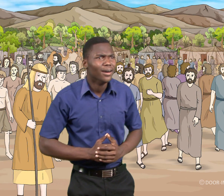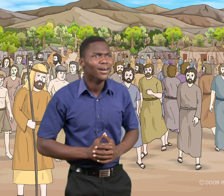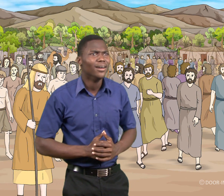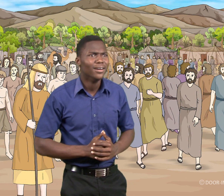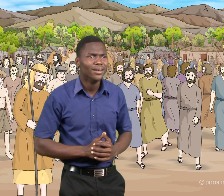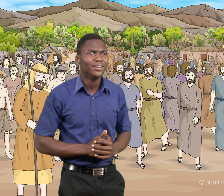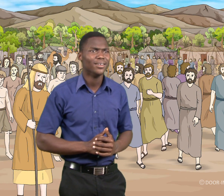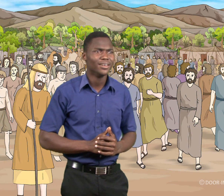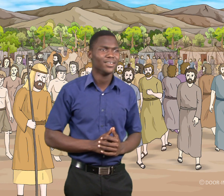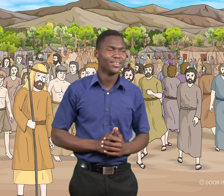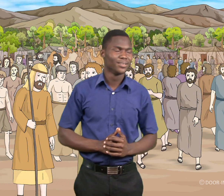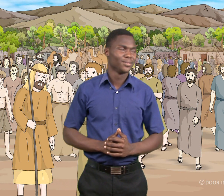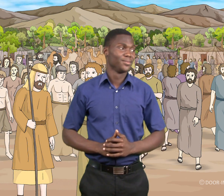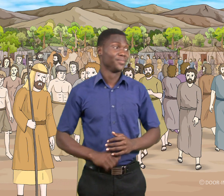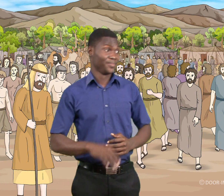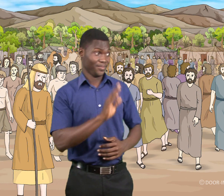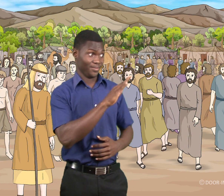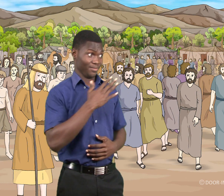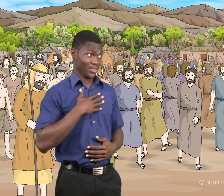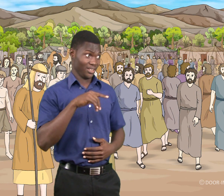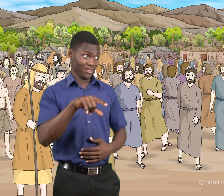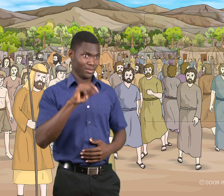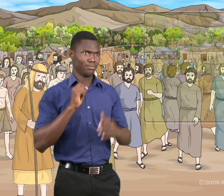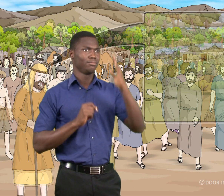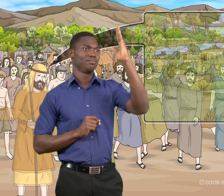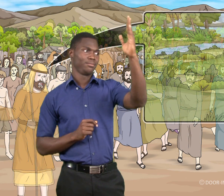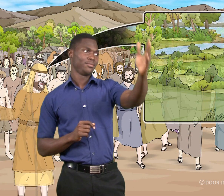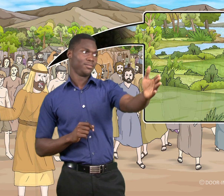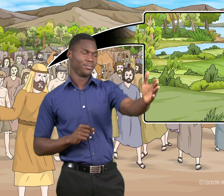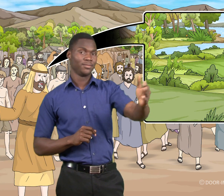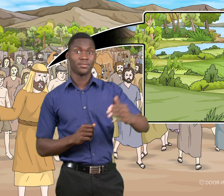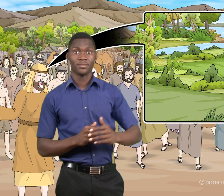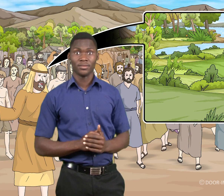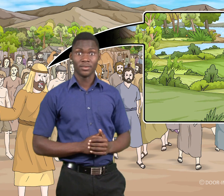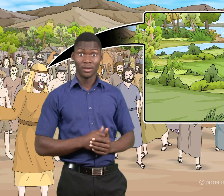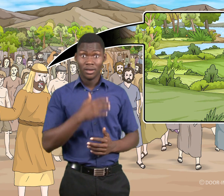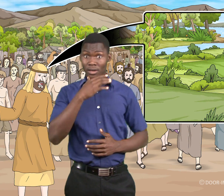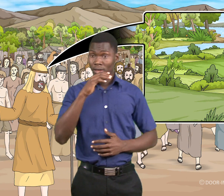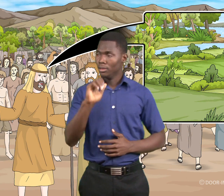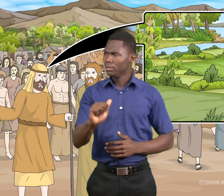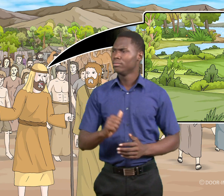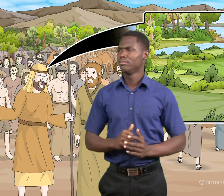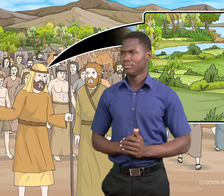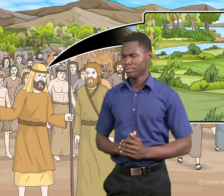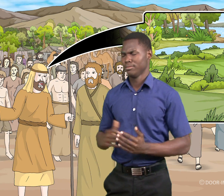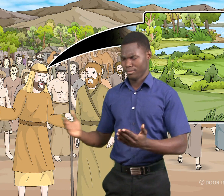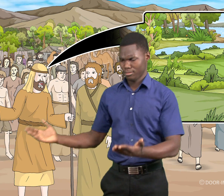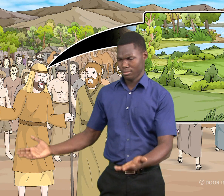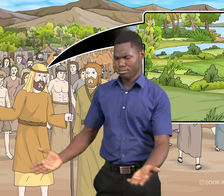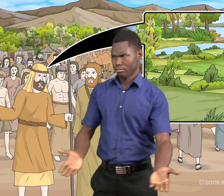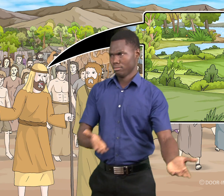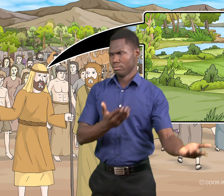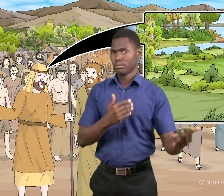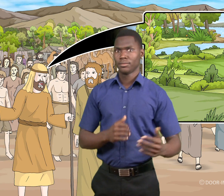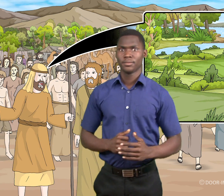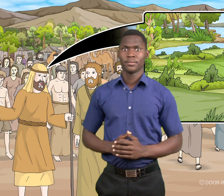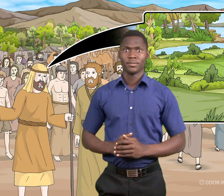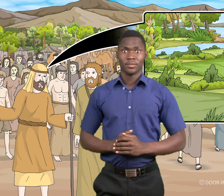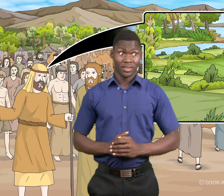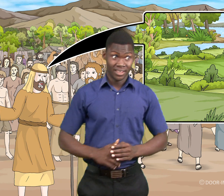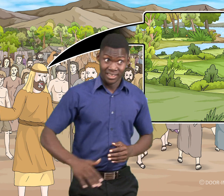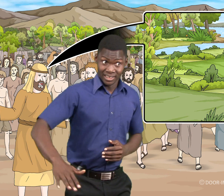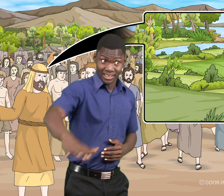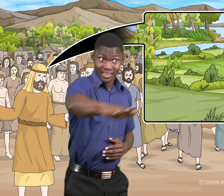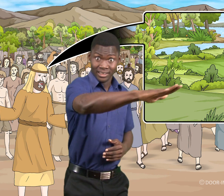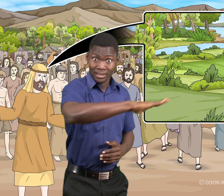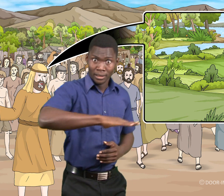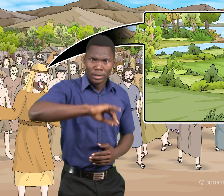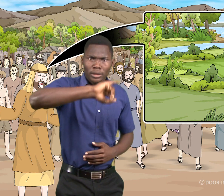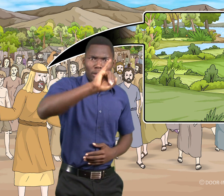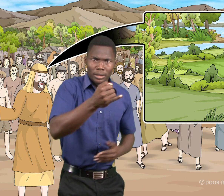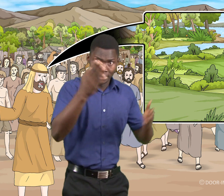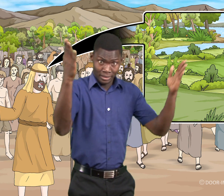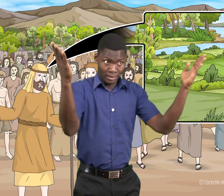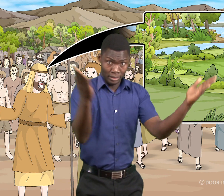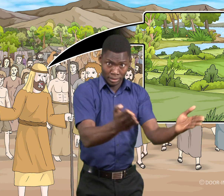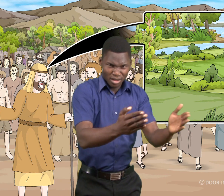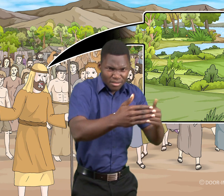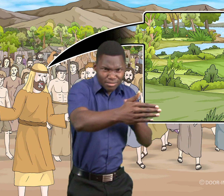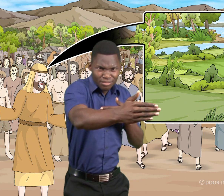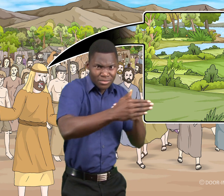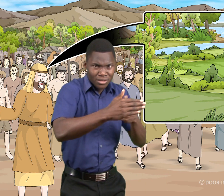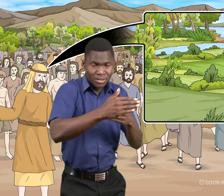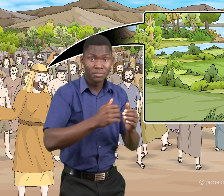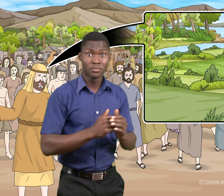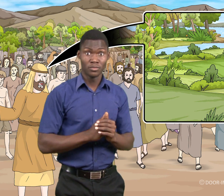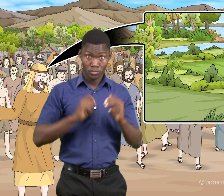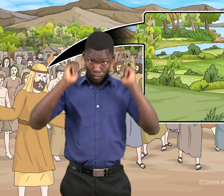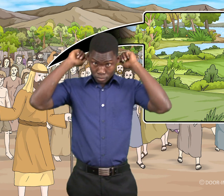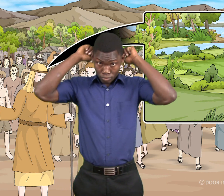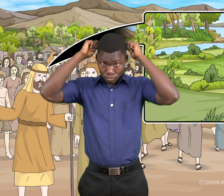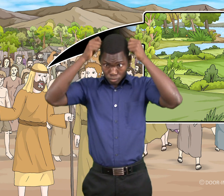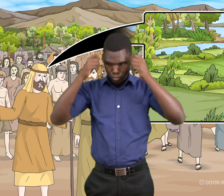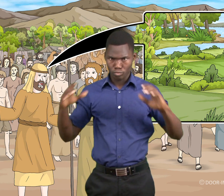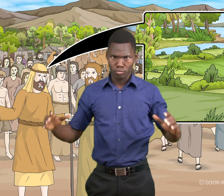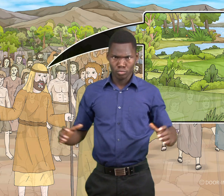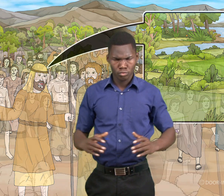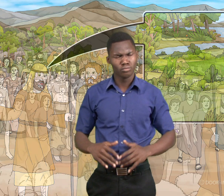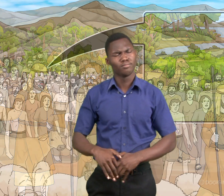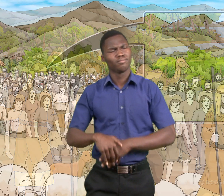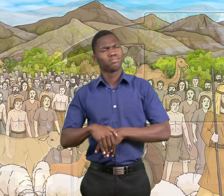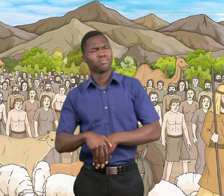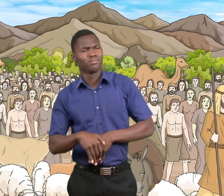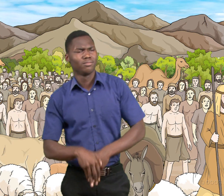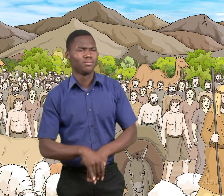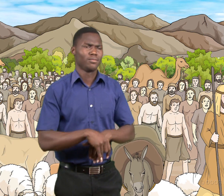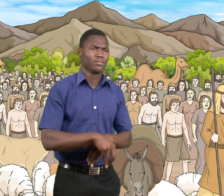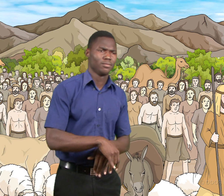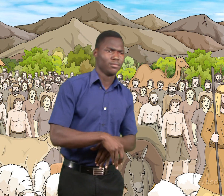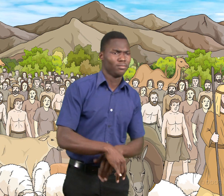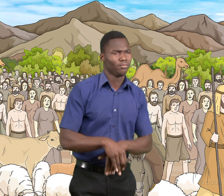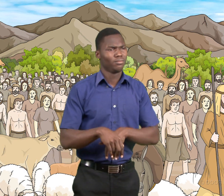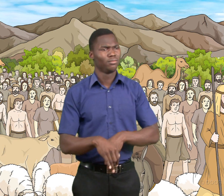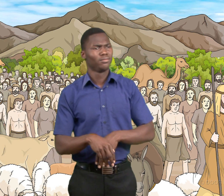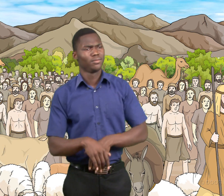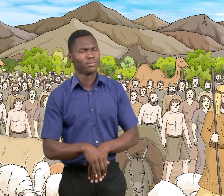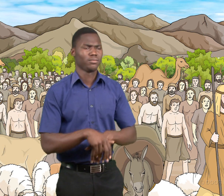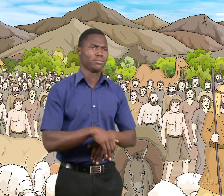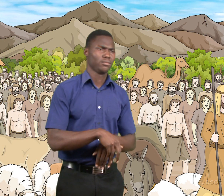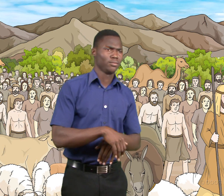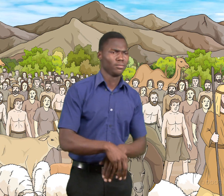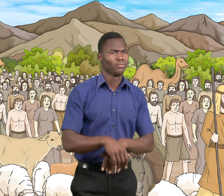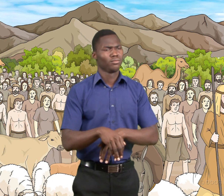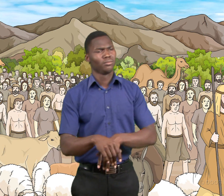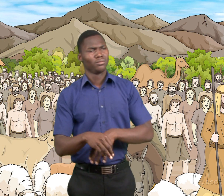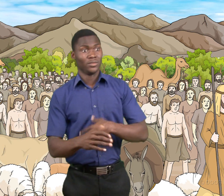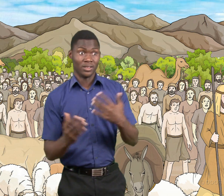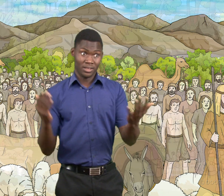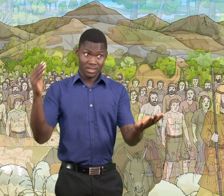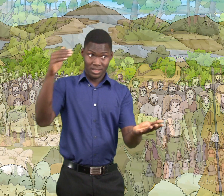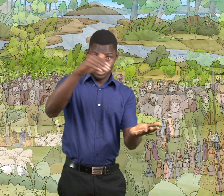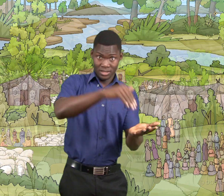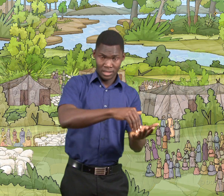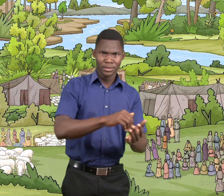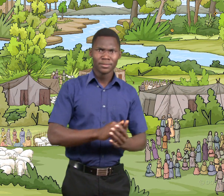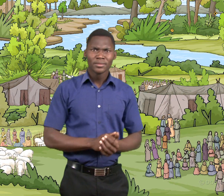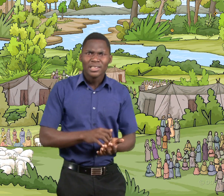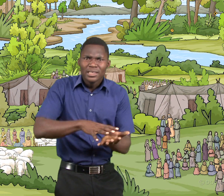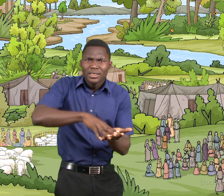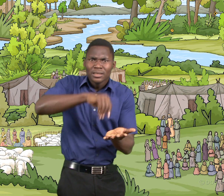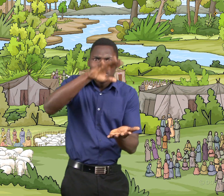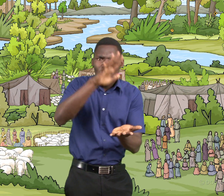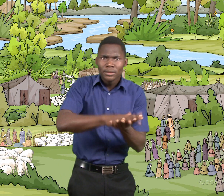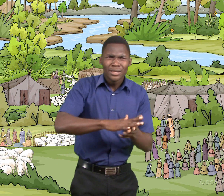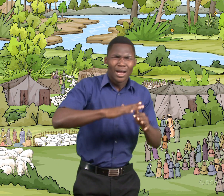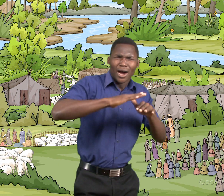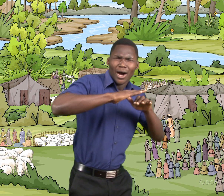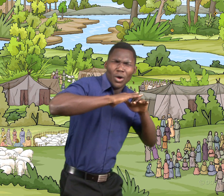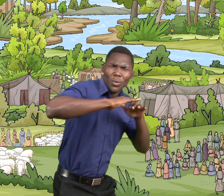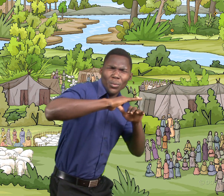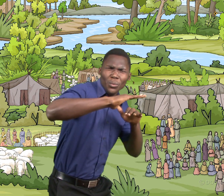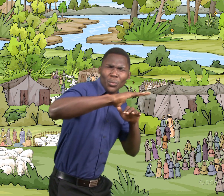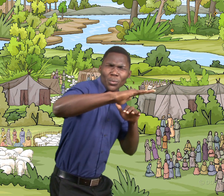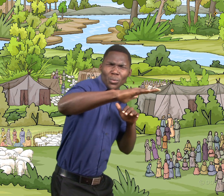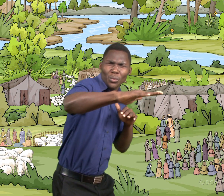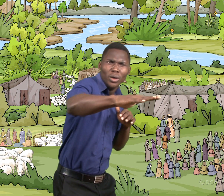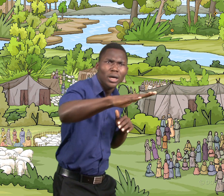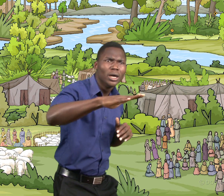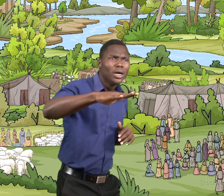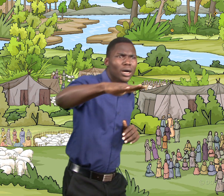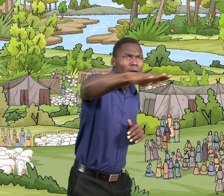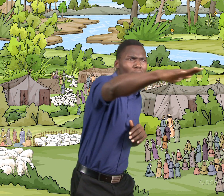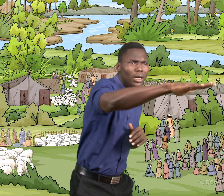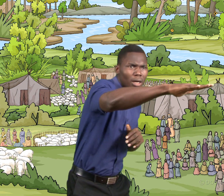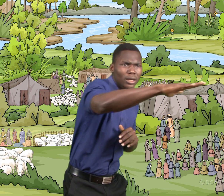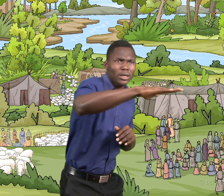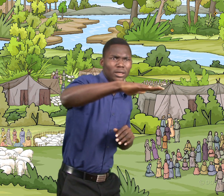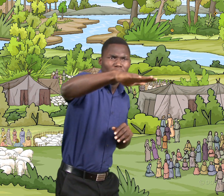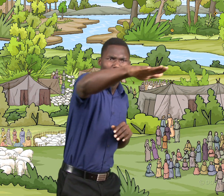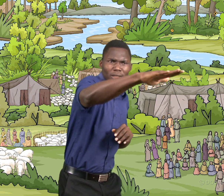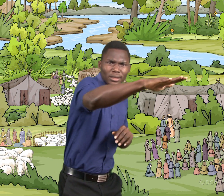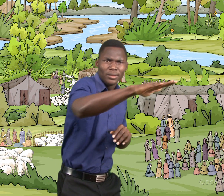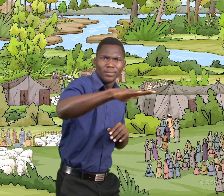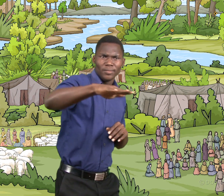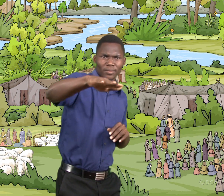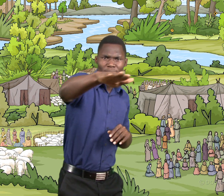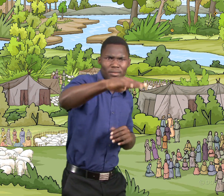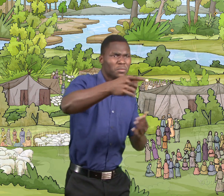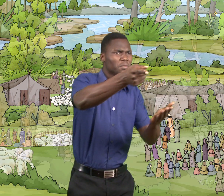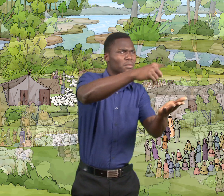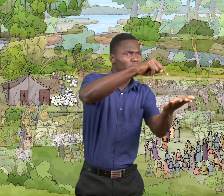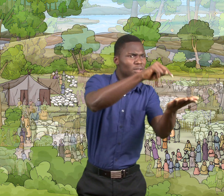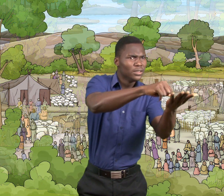(This was before the LORD destroyed Sodom and Gomorrah.) So Lot chose the whole plain of the Jordan for himself and set out toward the east.